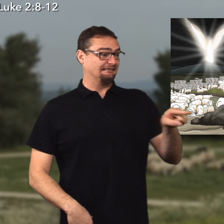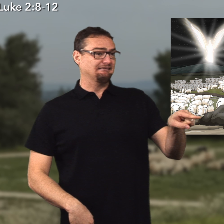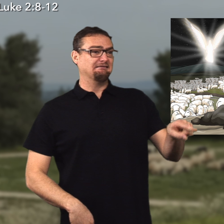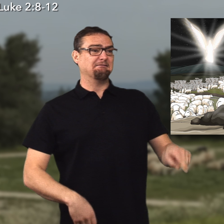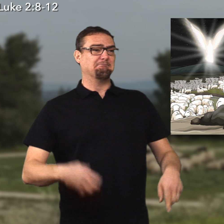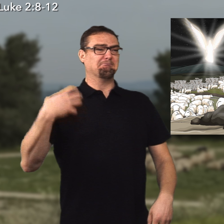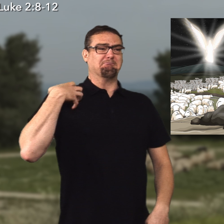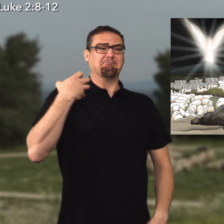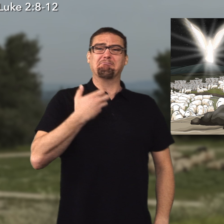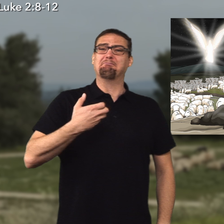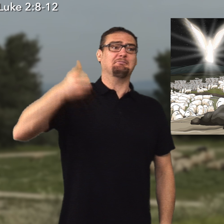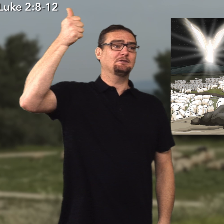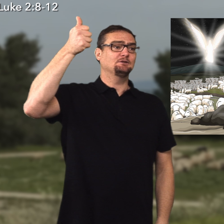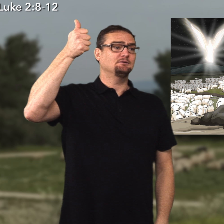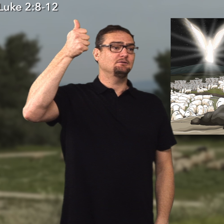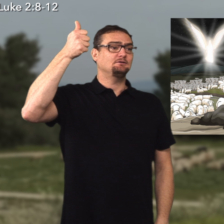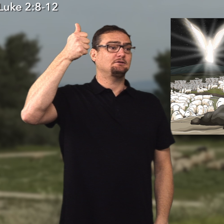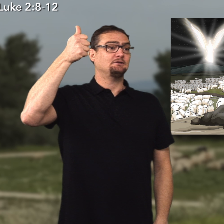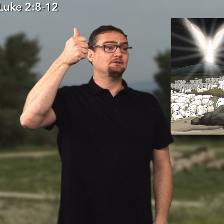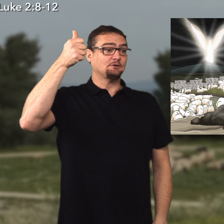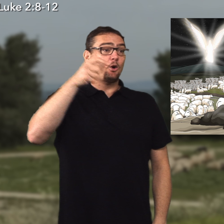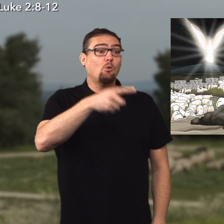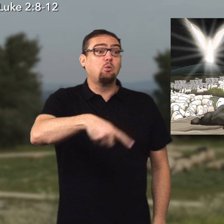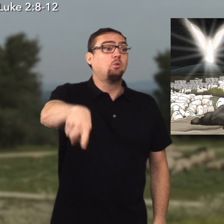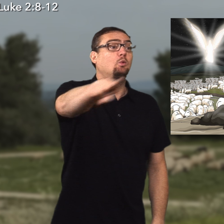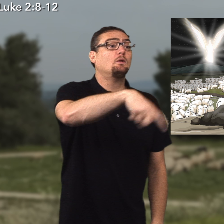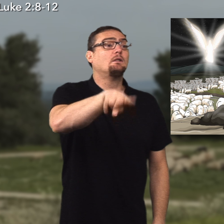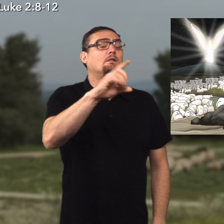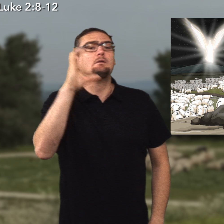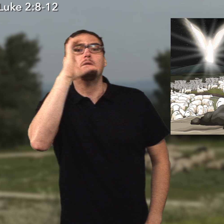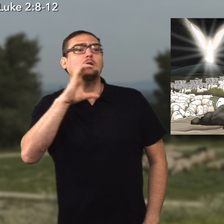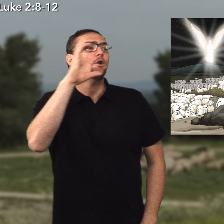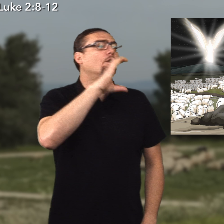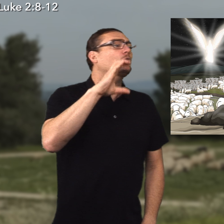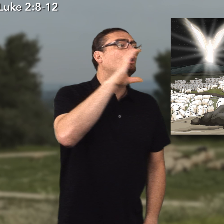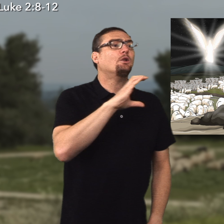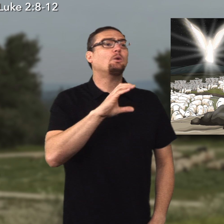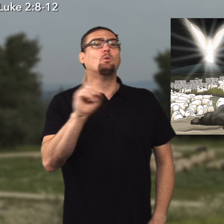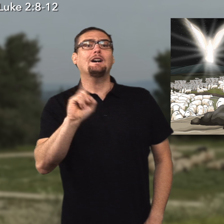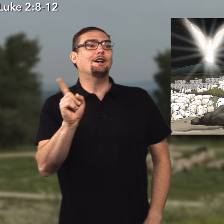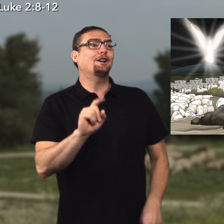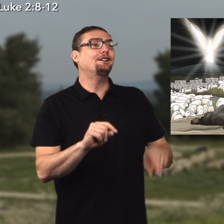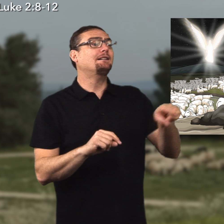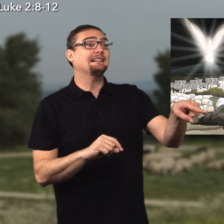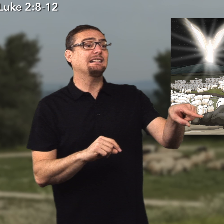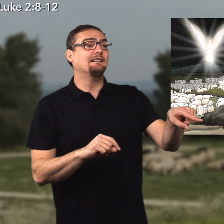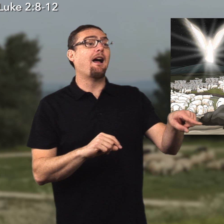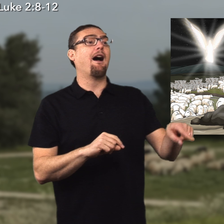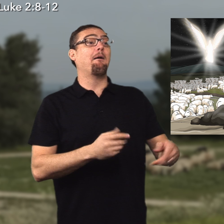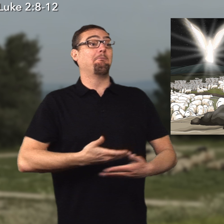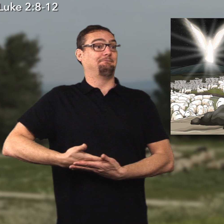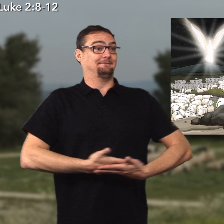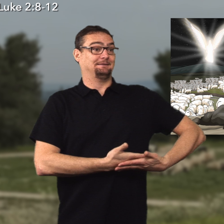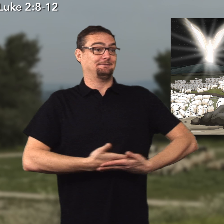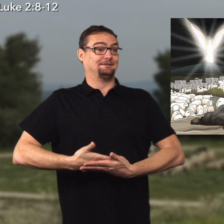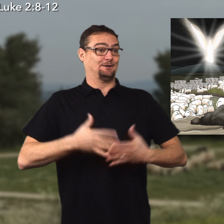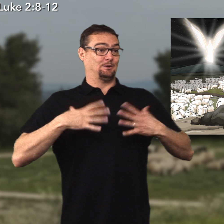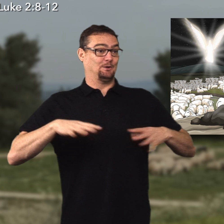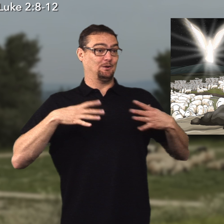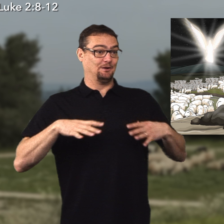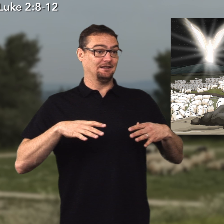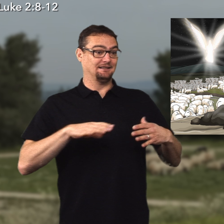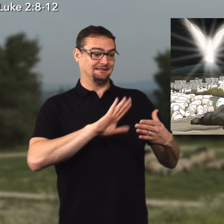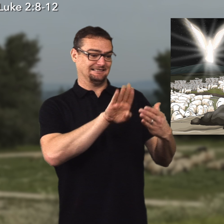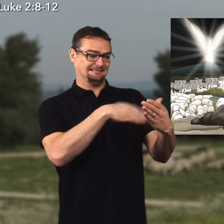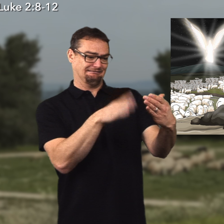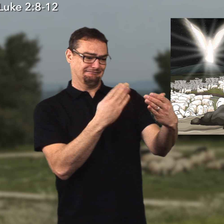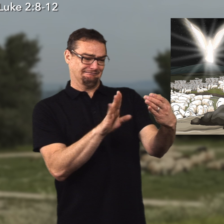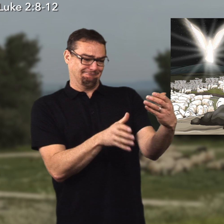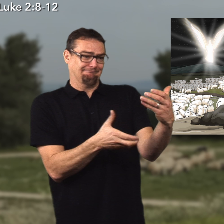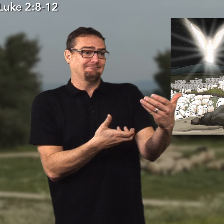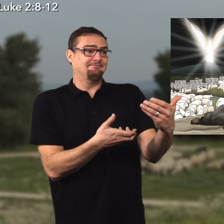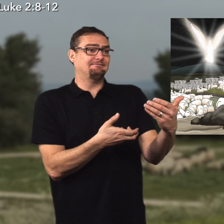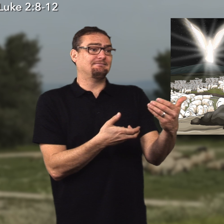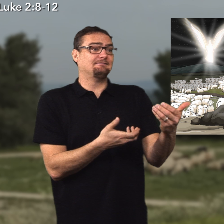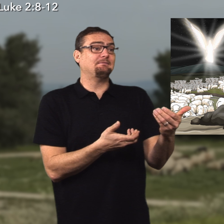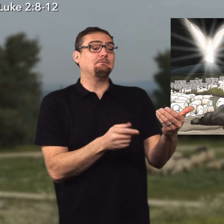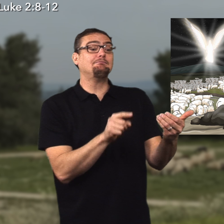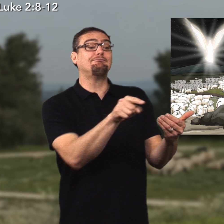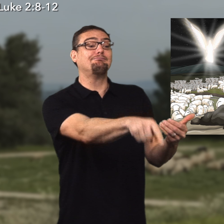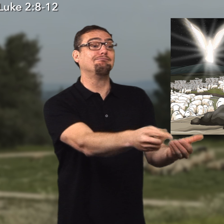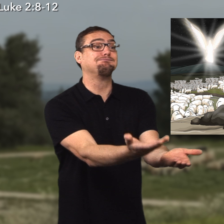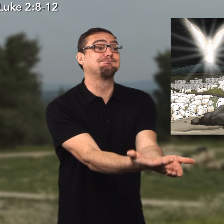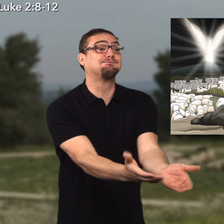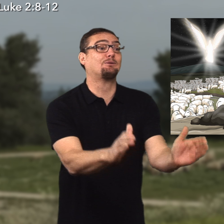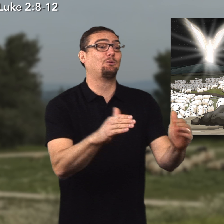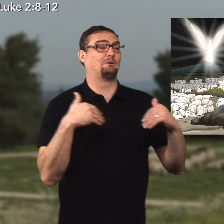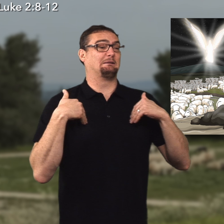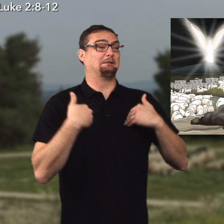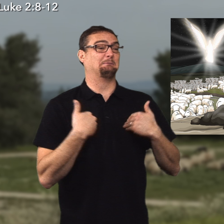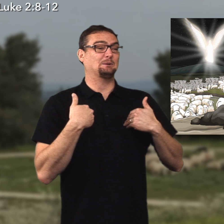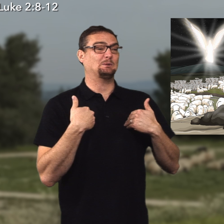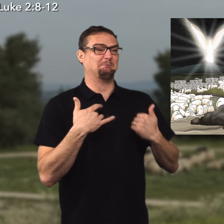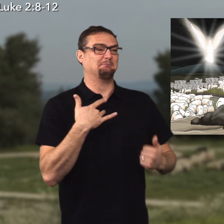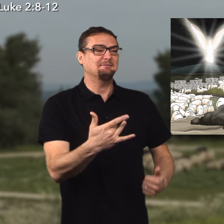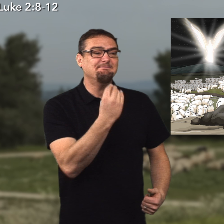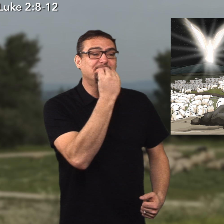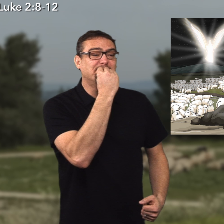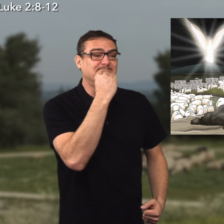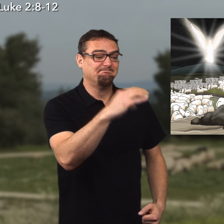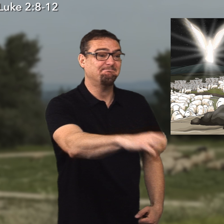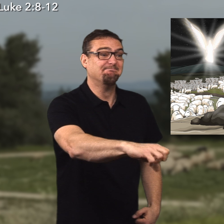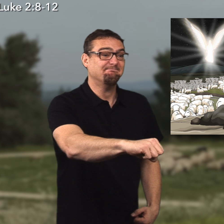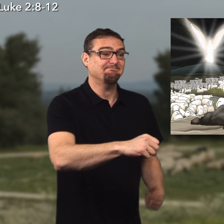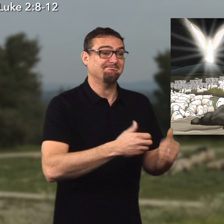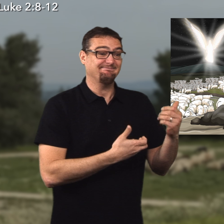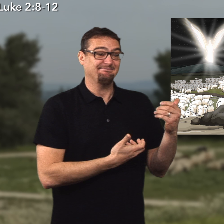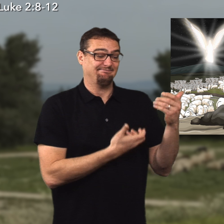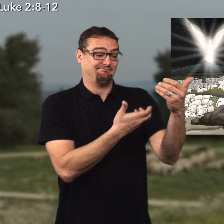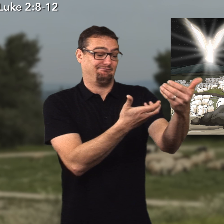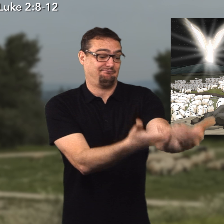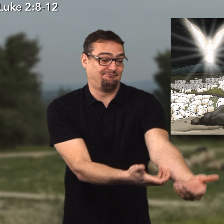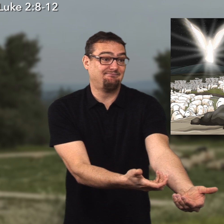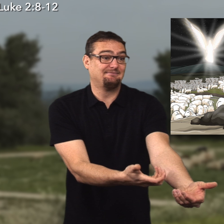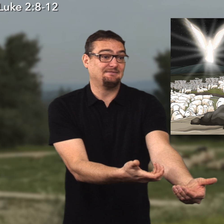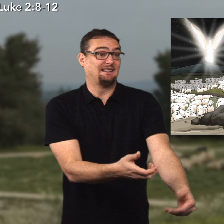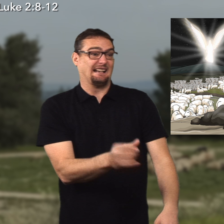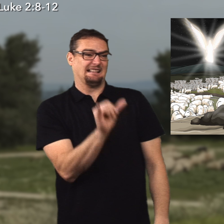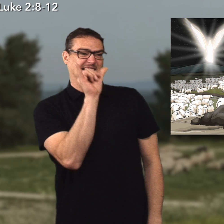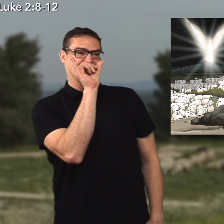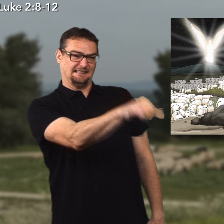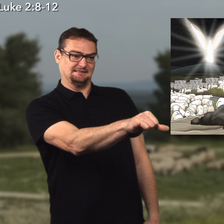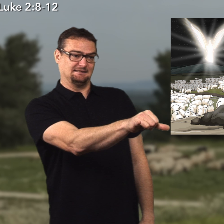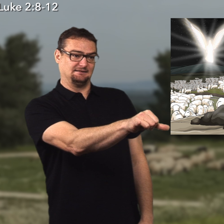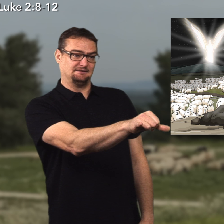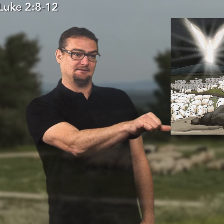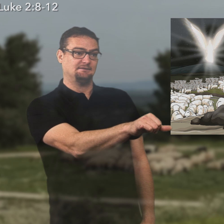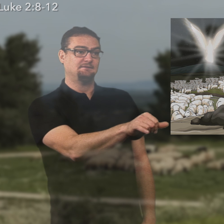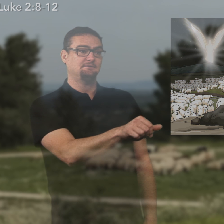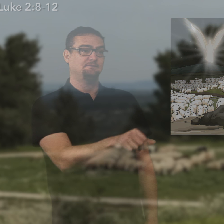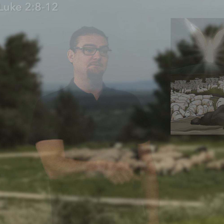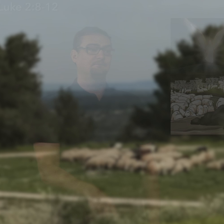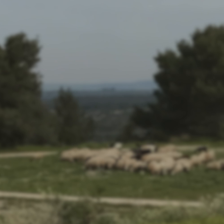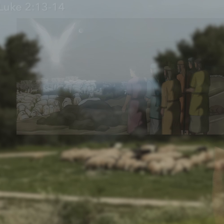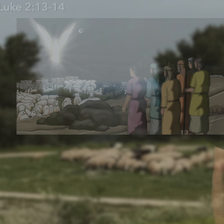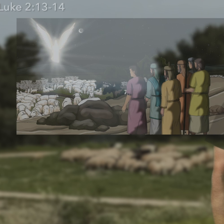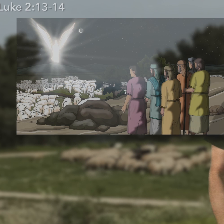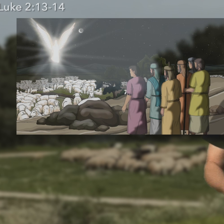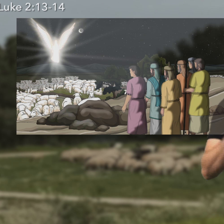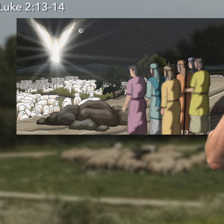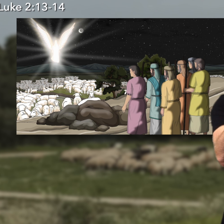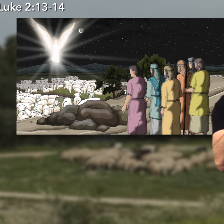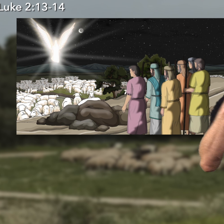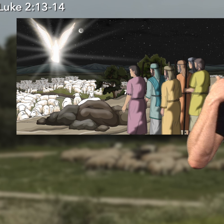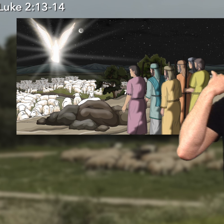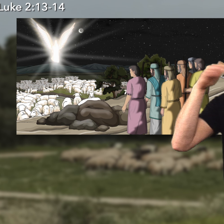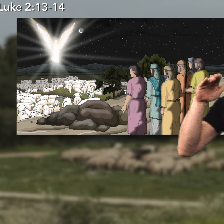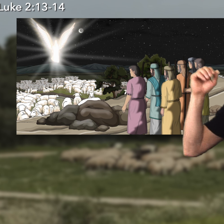He is Christ the Lord! And this will be a sign to you: You will find a baby wrapped in swaddling cloths and lying in a manger.”